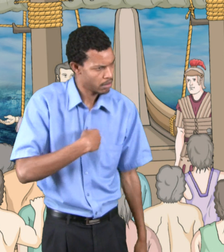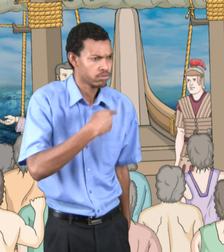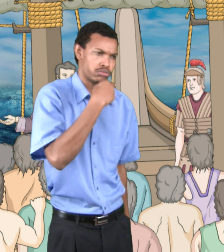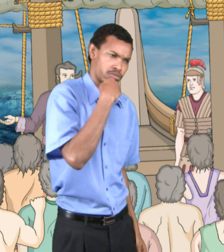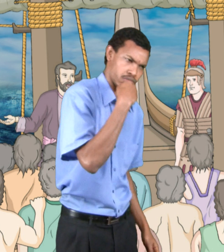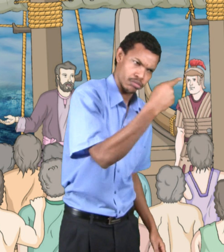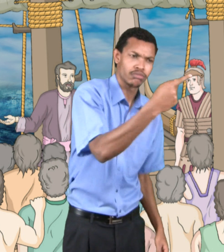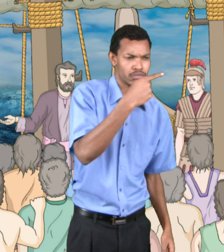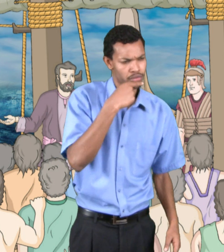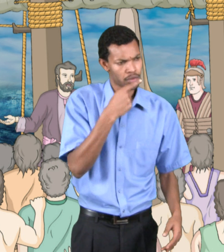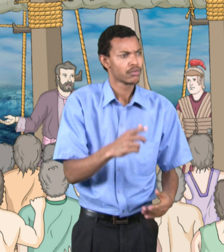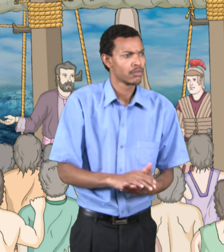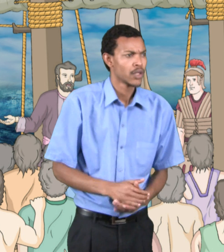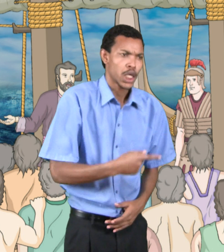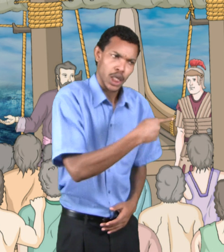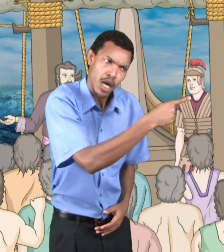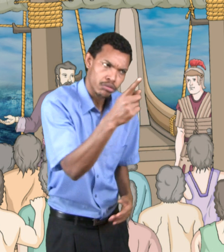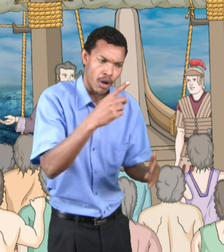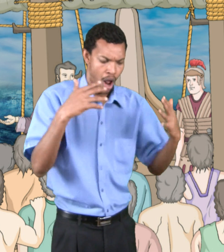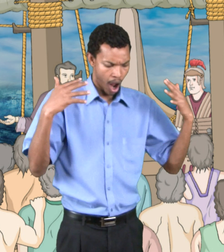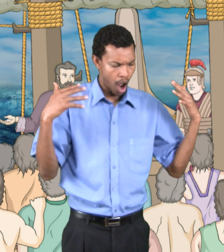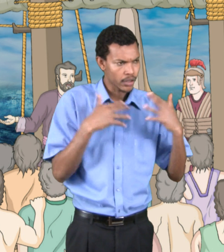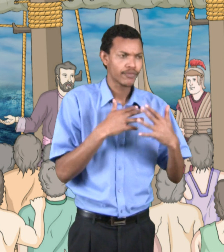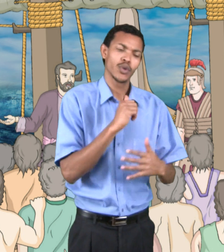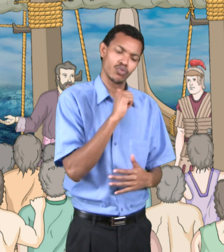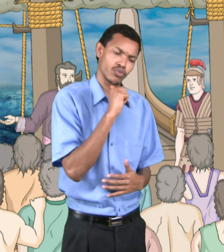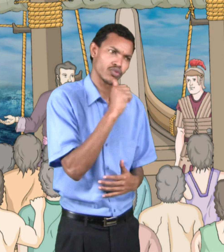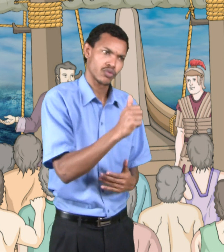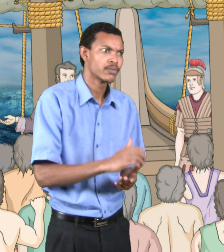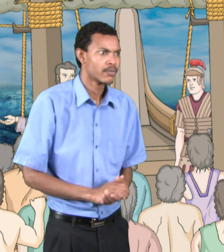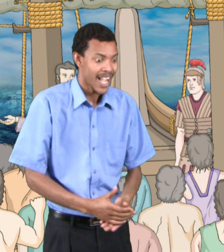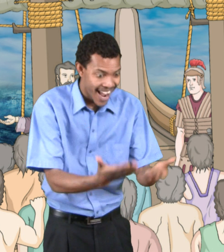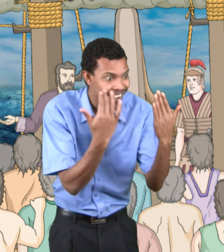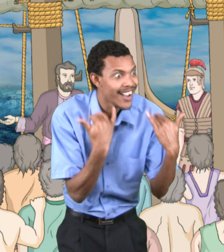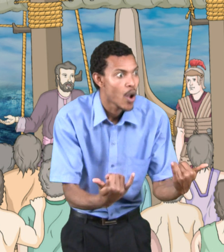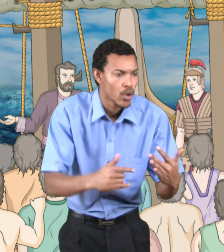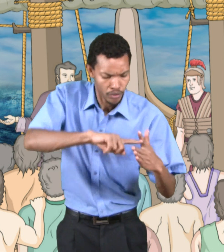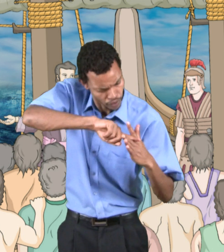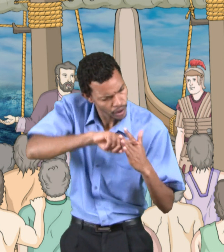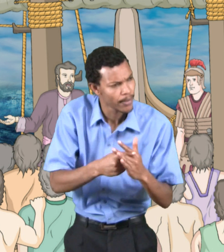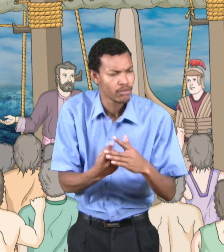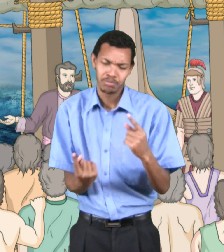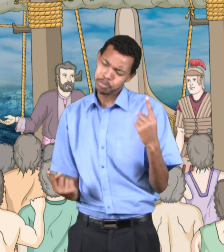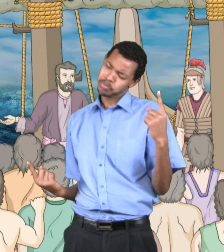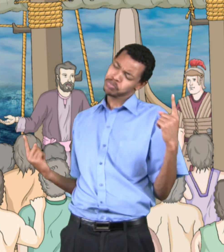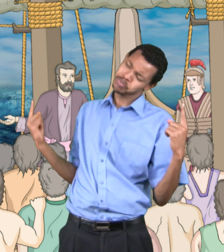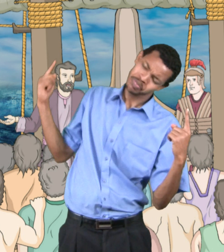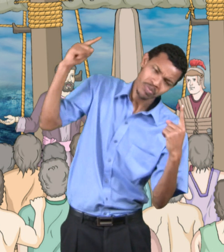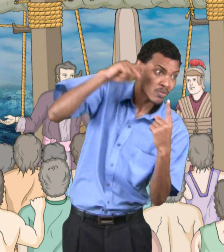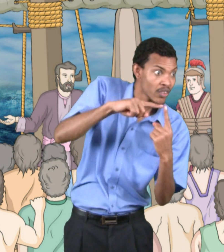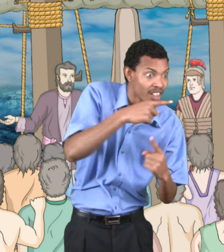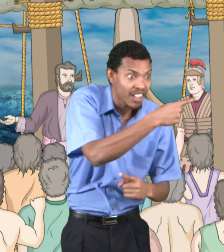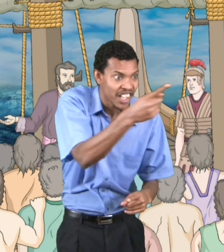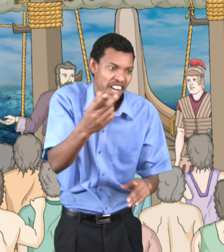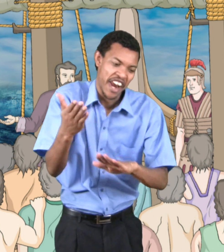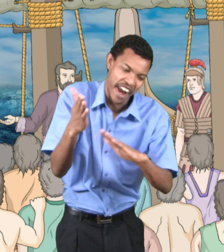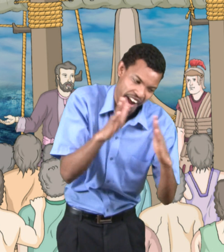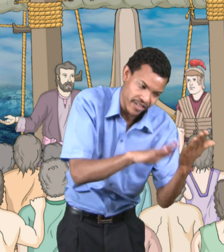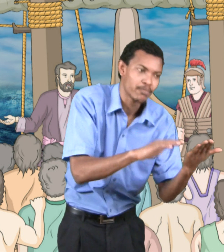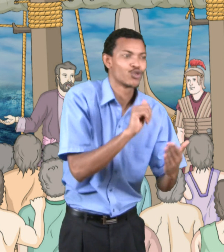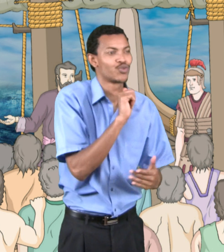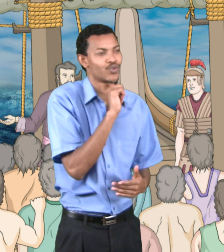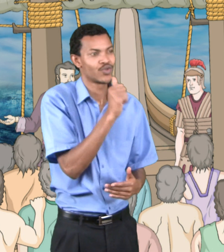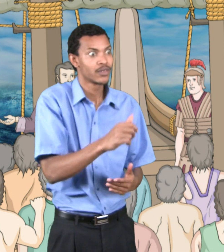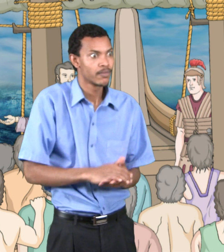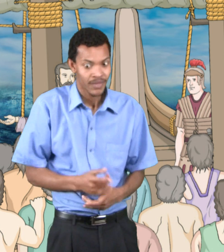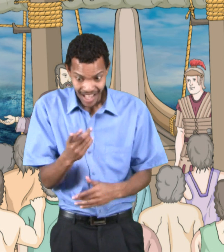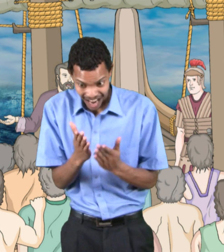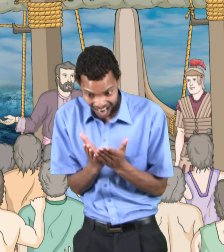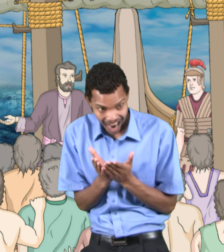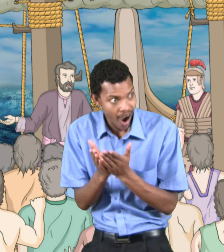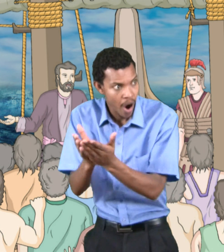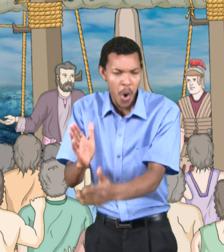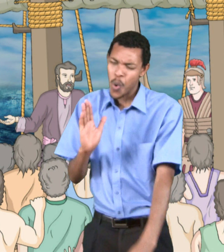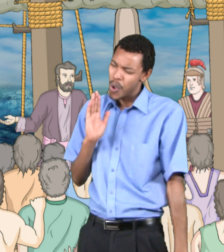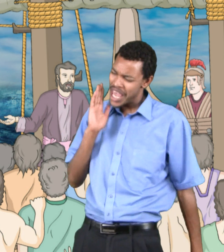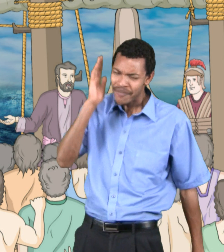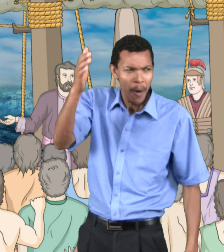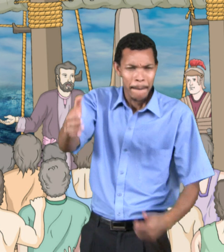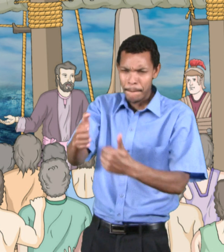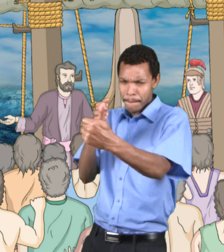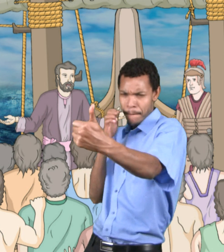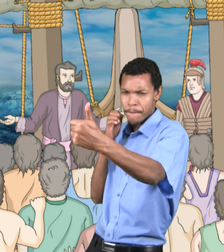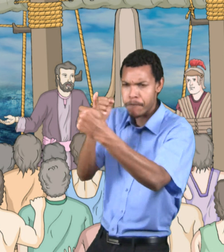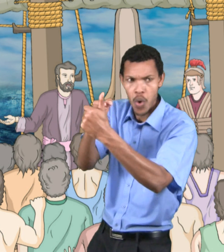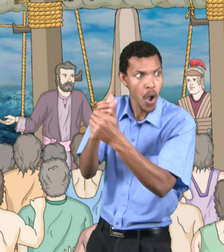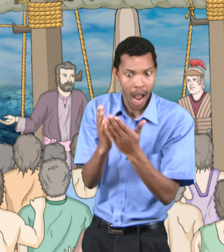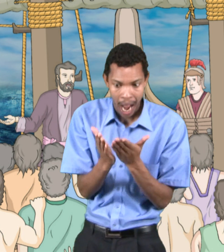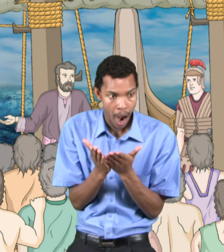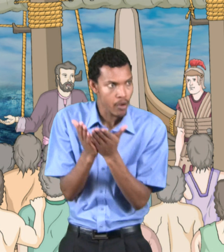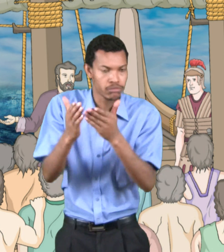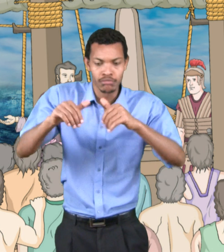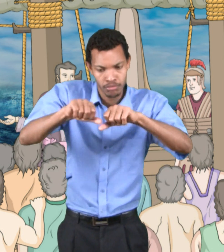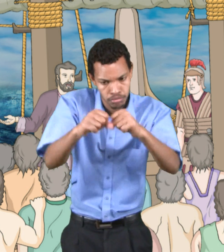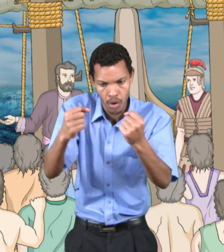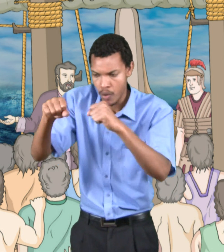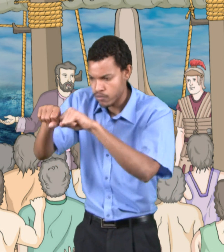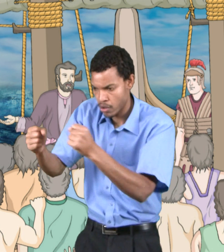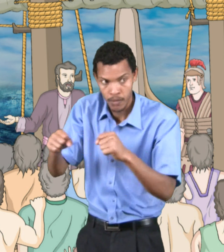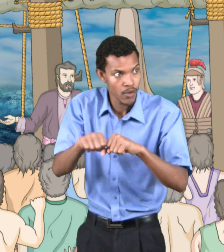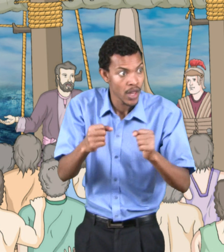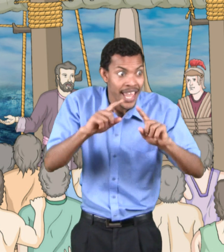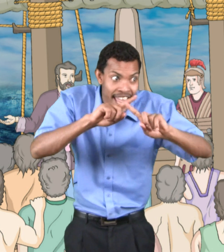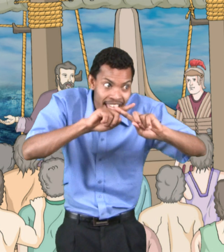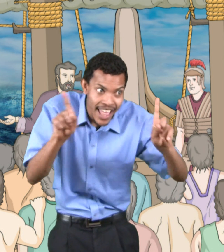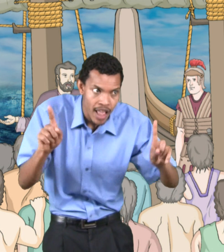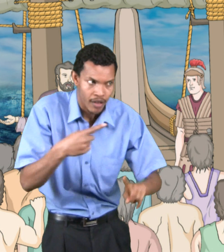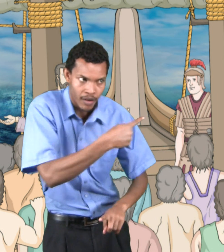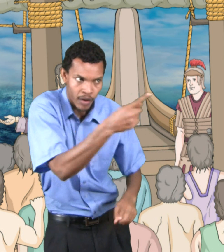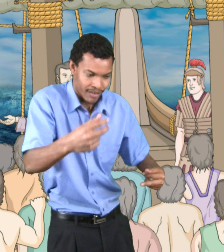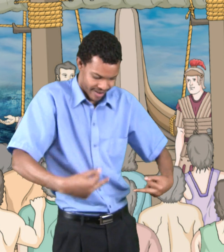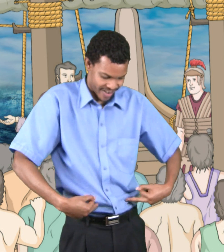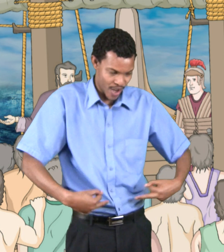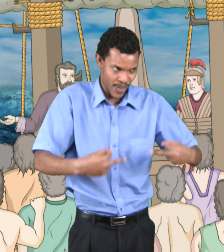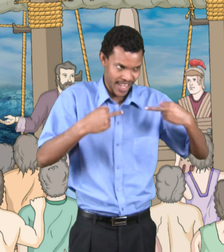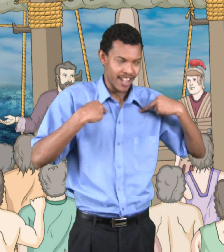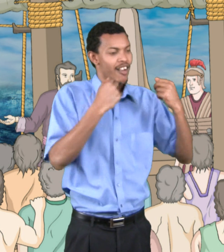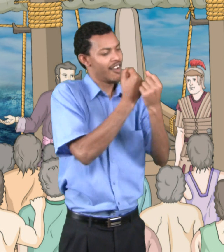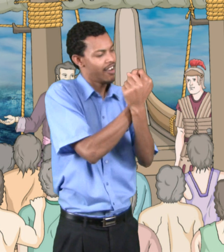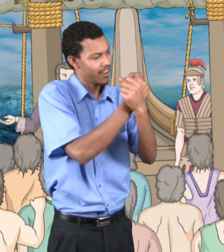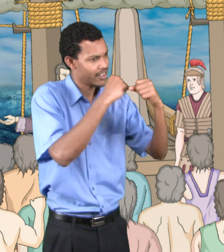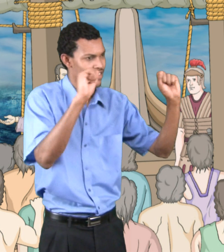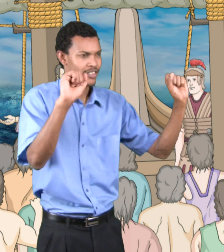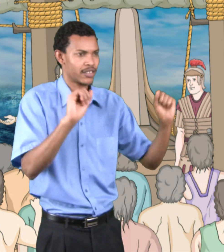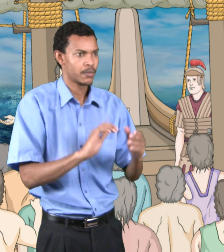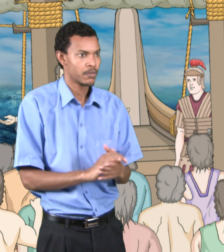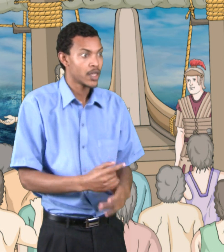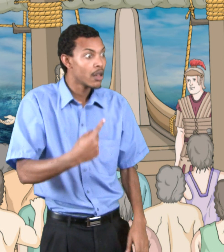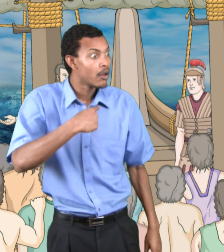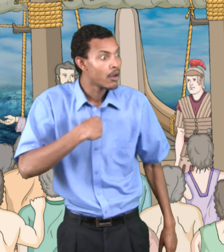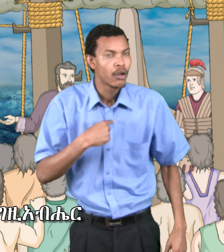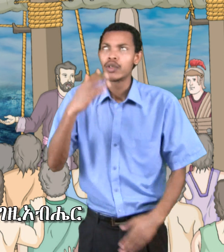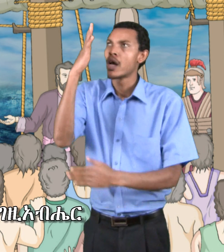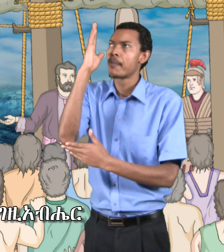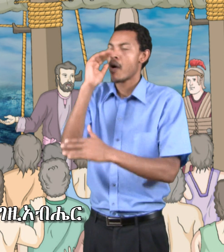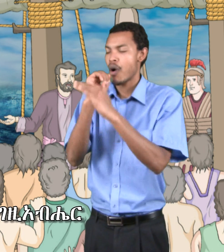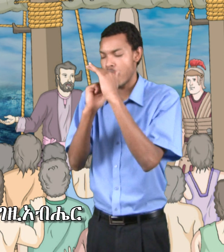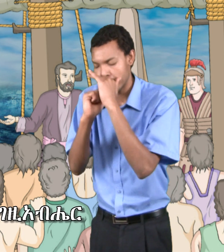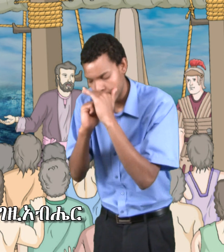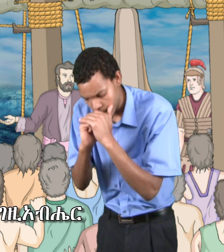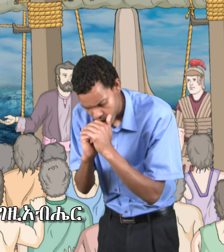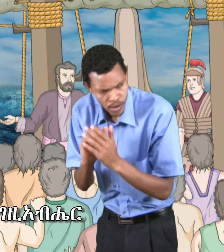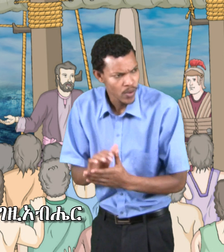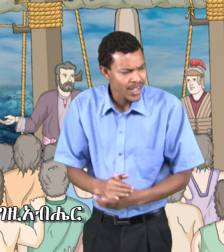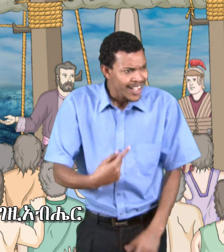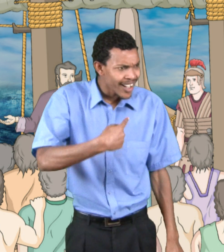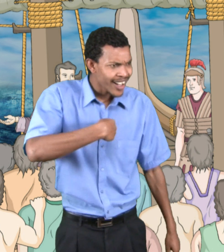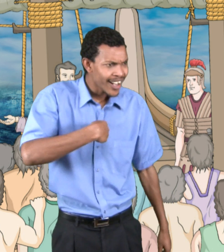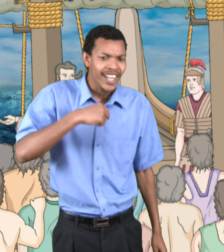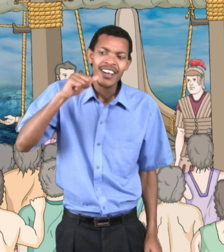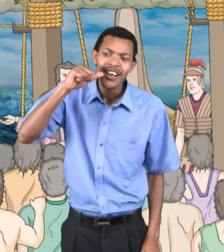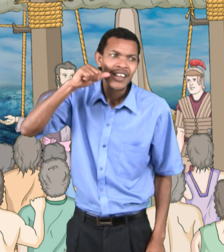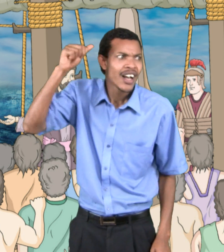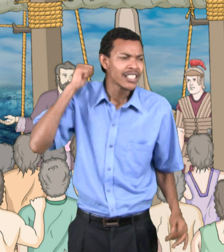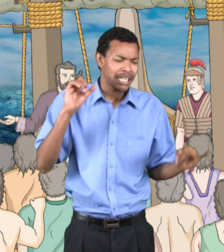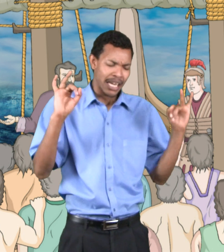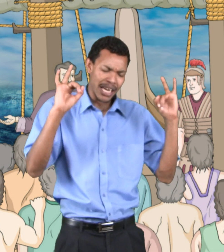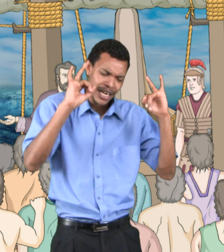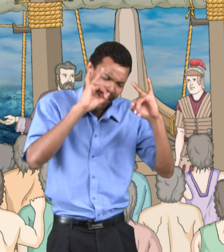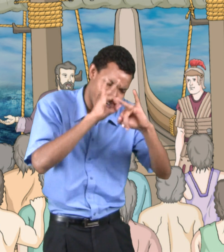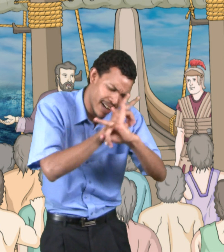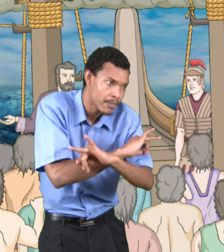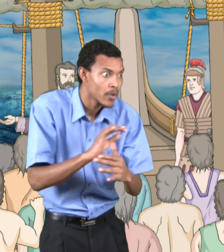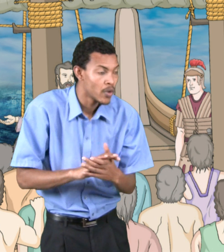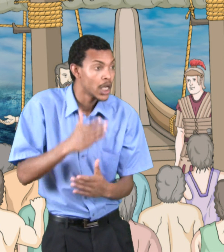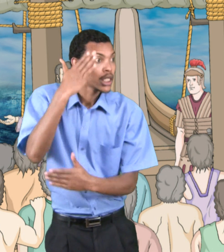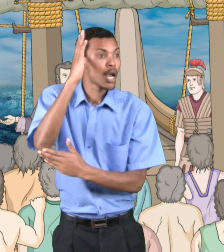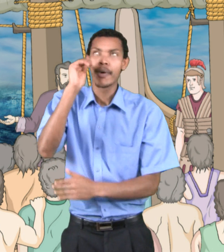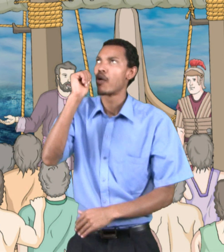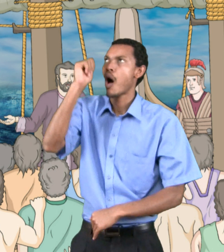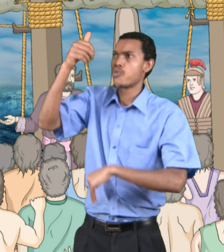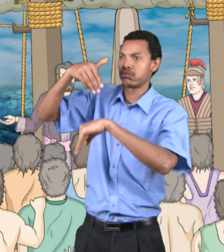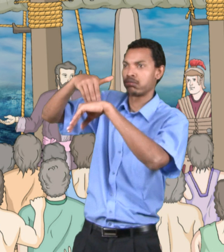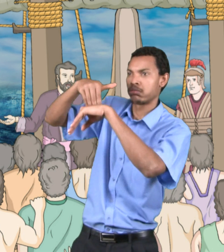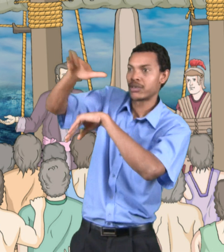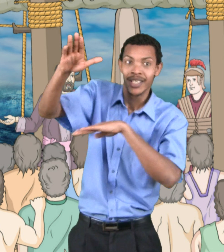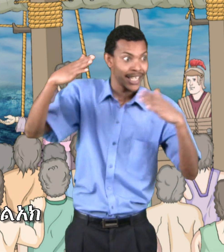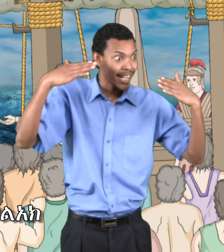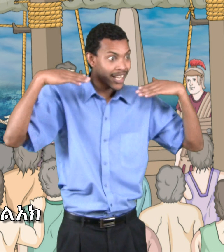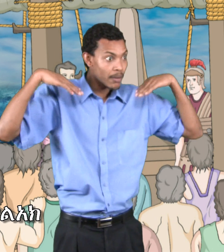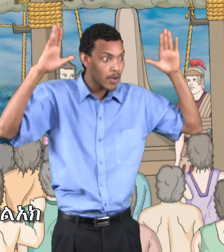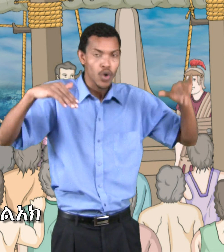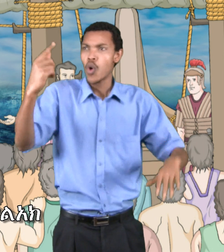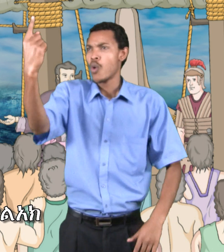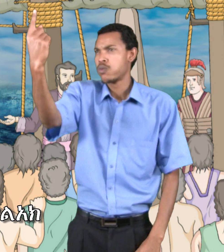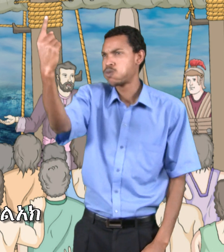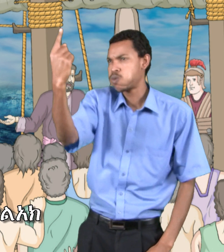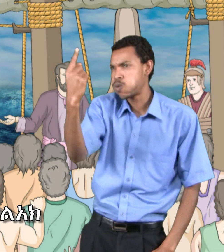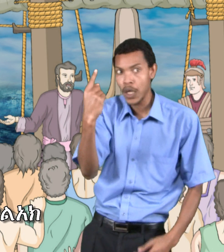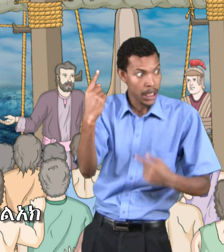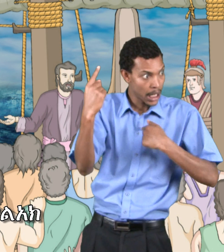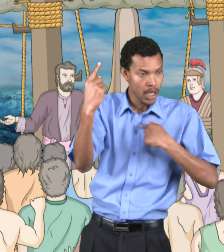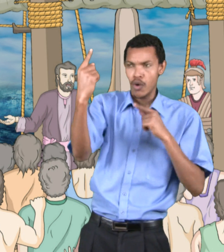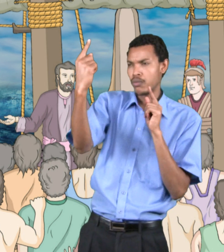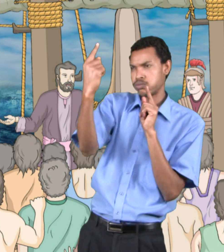But now I urge you to keep up your courage, because you will not experience any loss of life, but only of the ship.